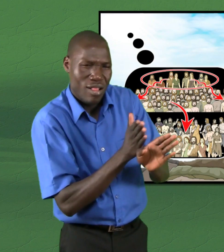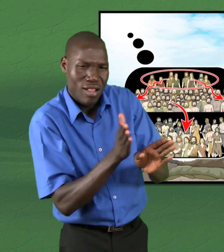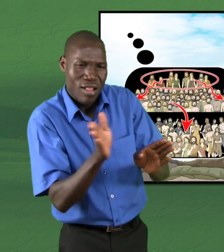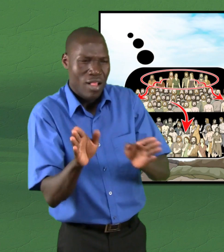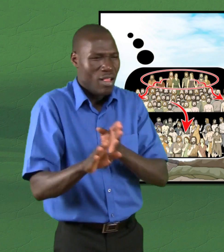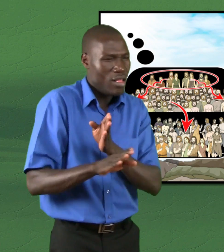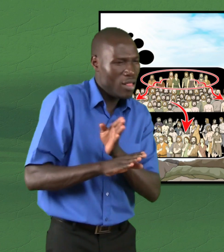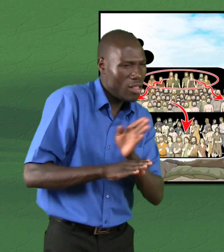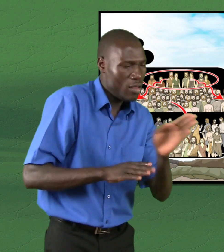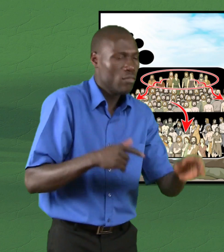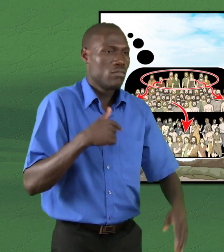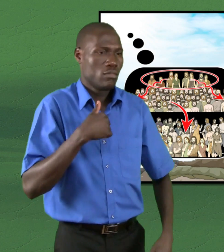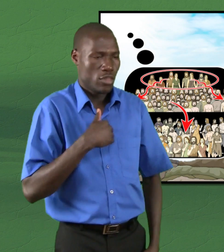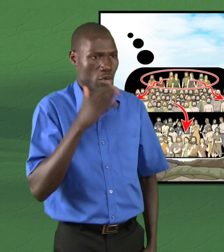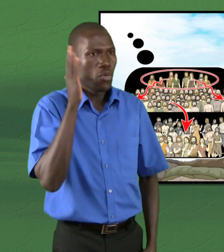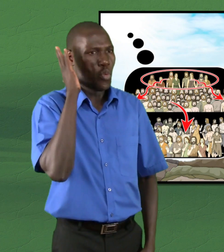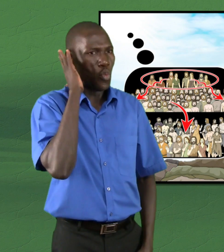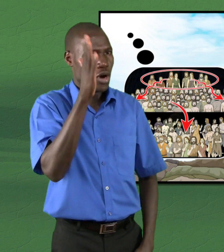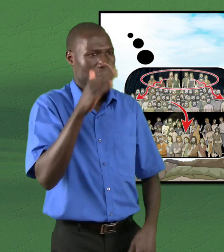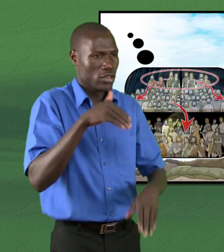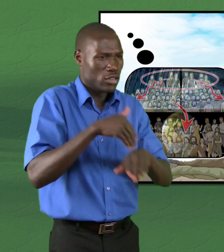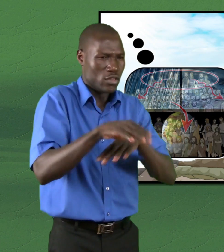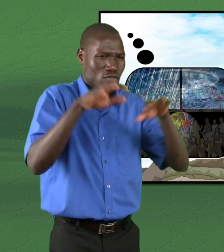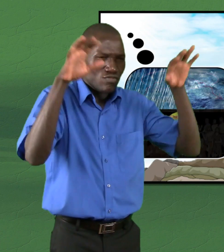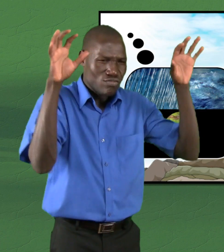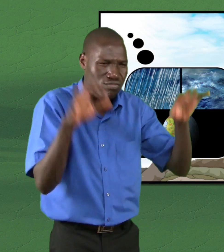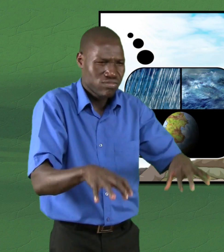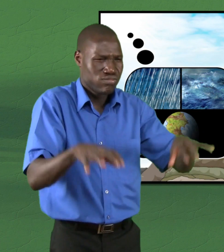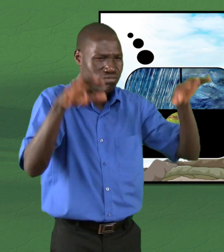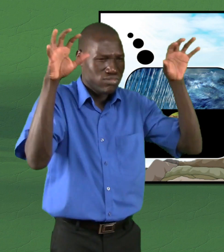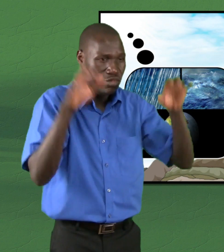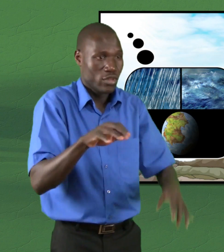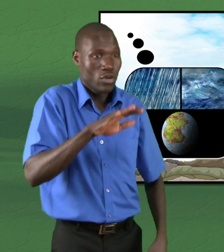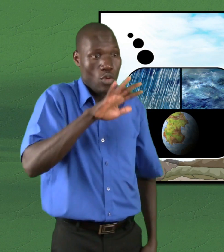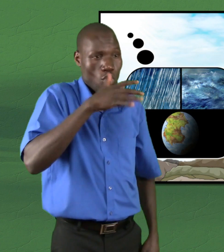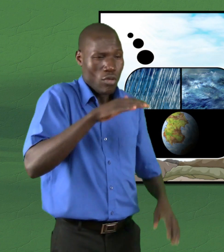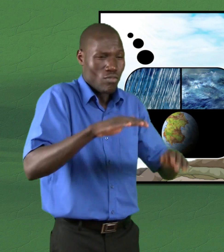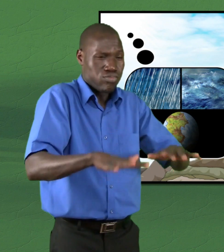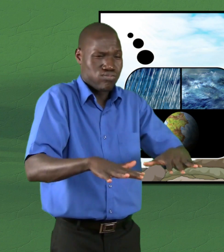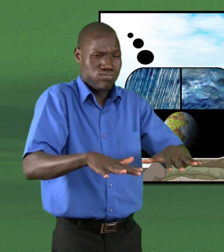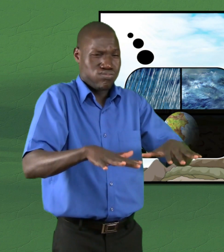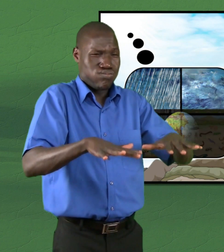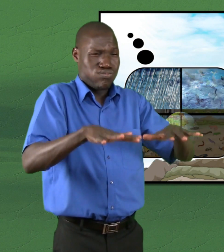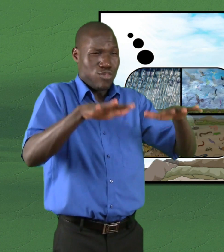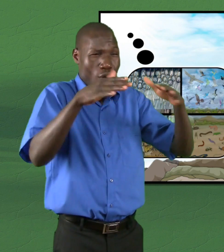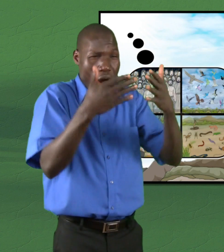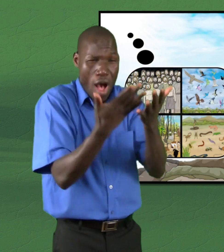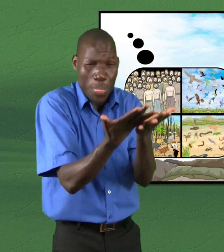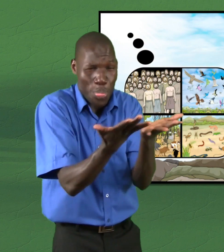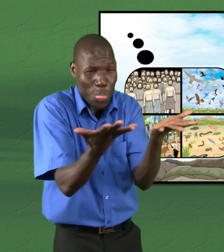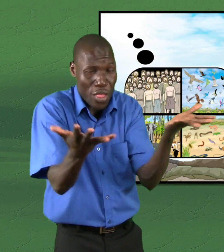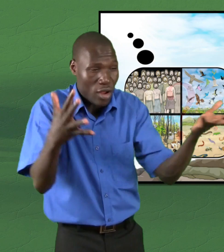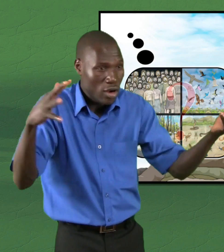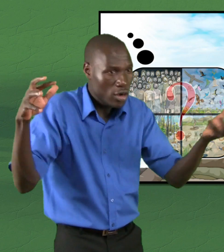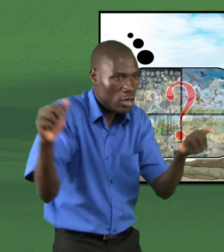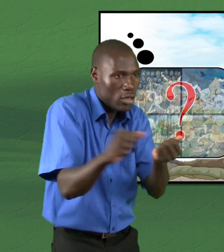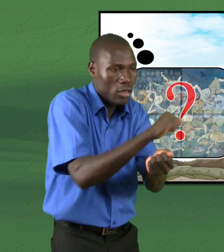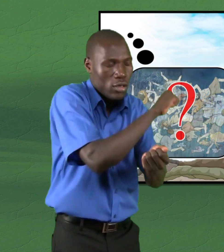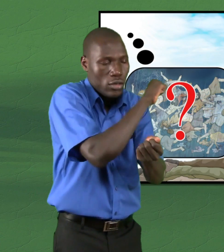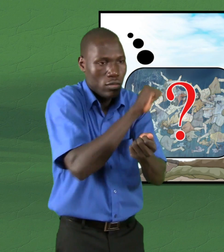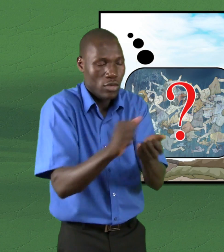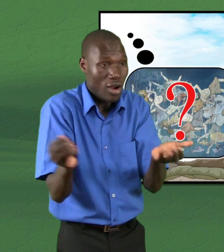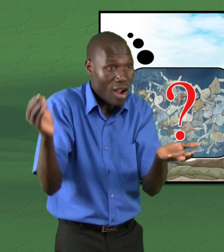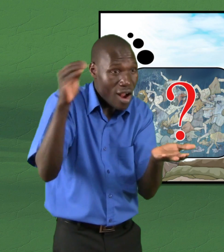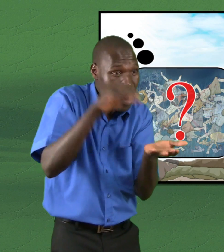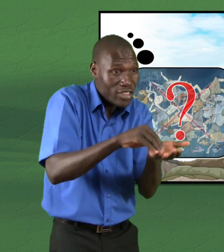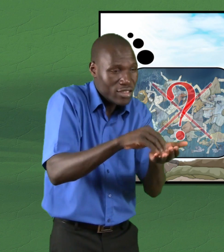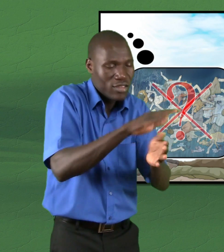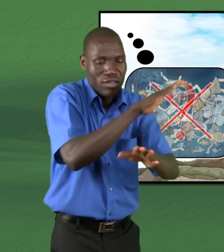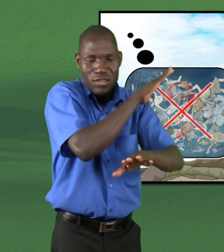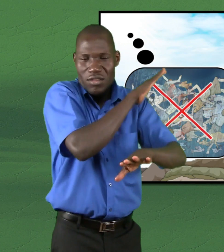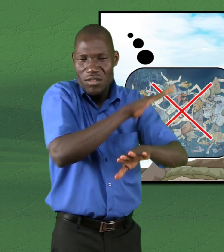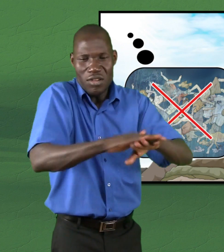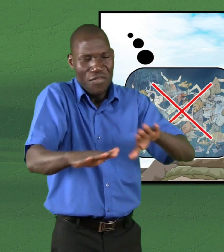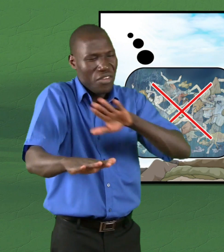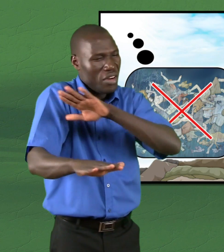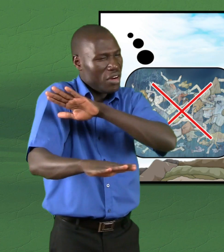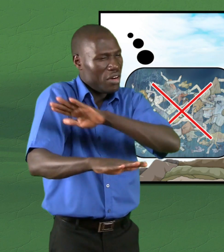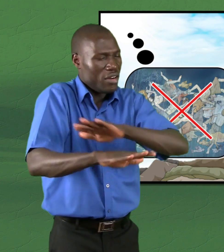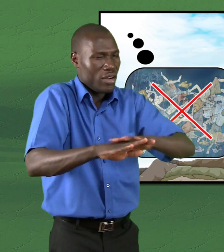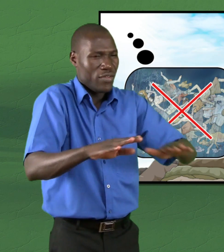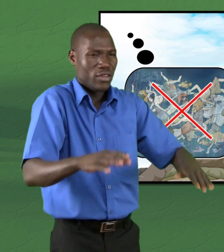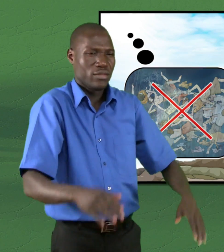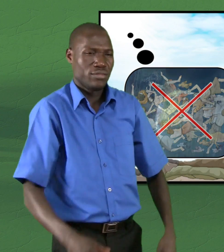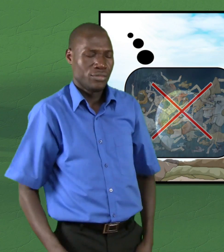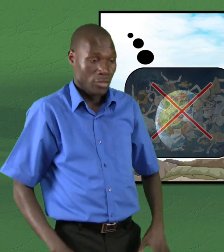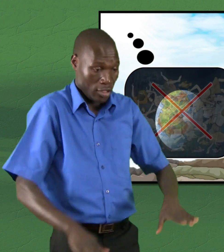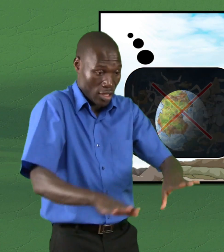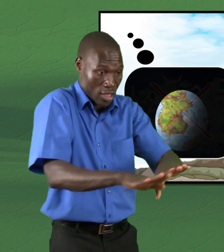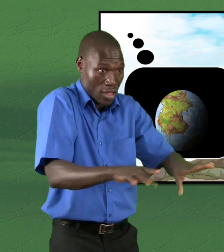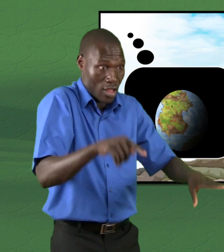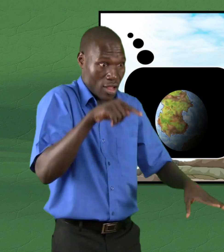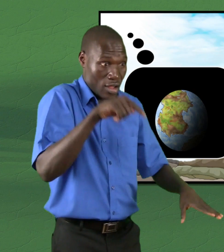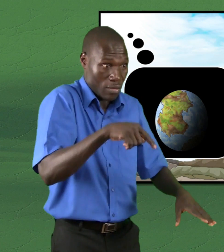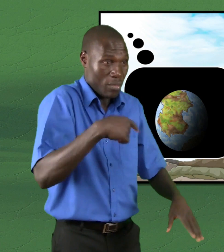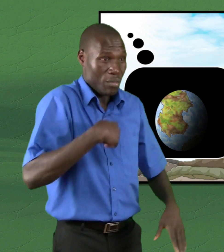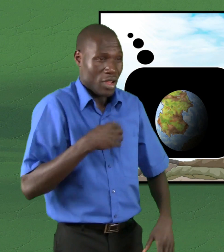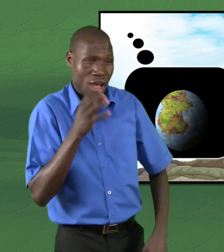And never again will I destroy all living creatures as I have done.